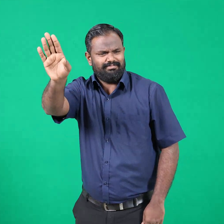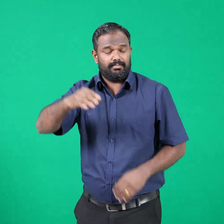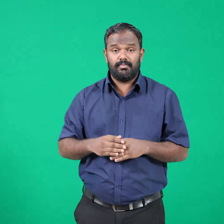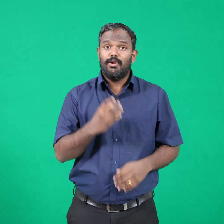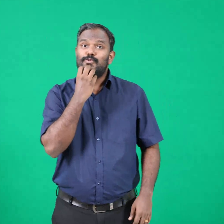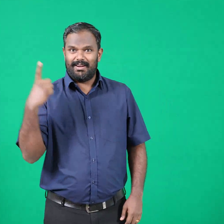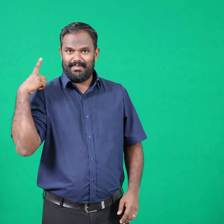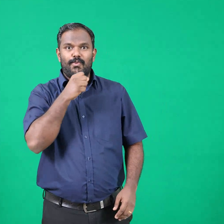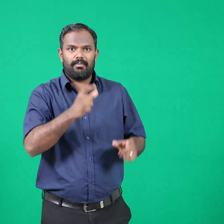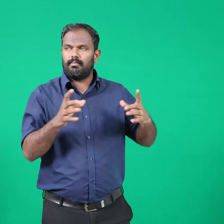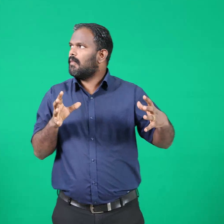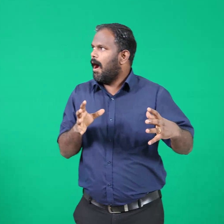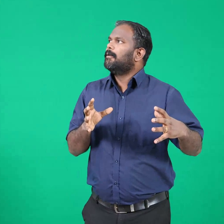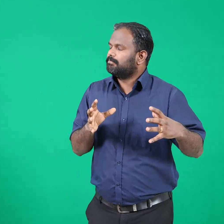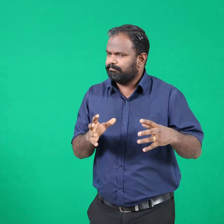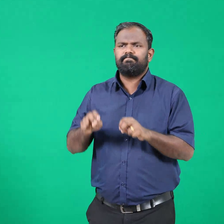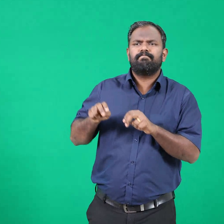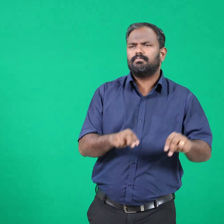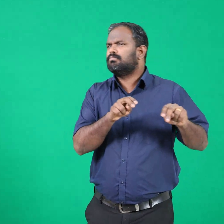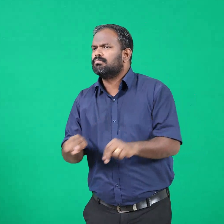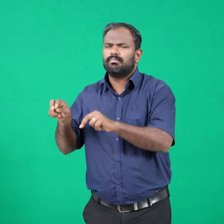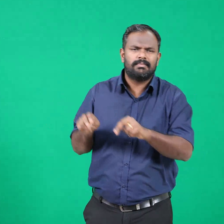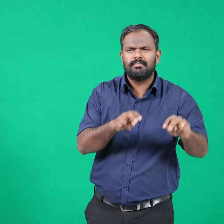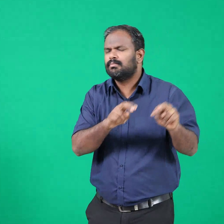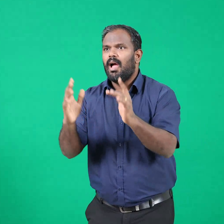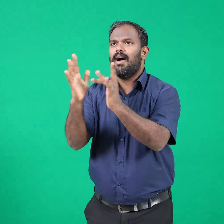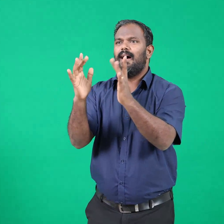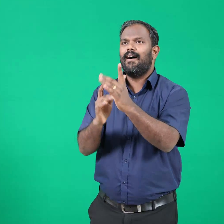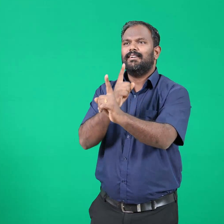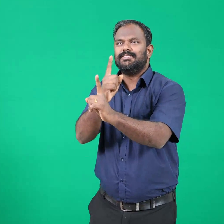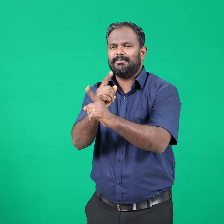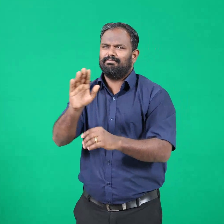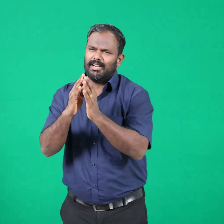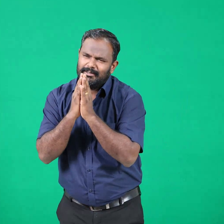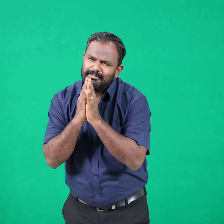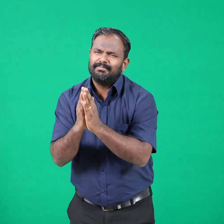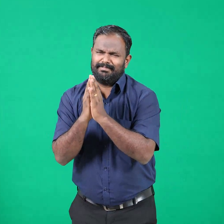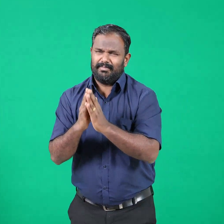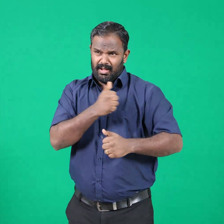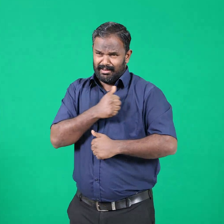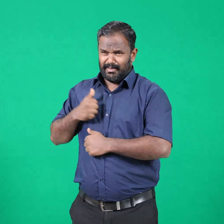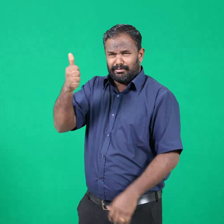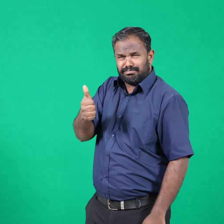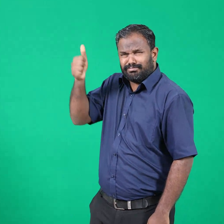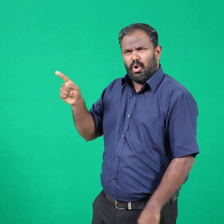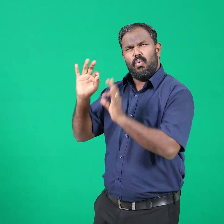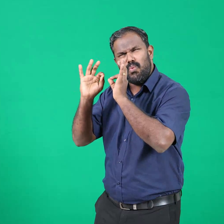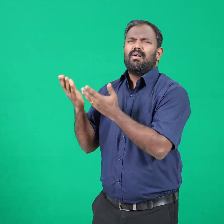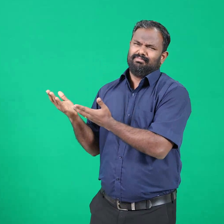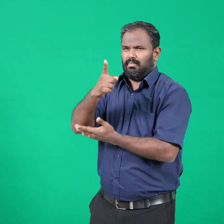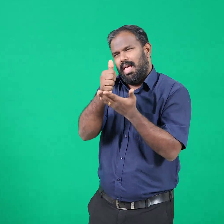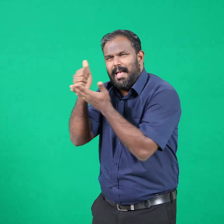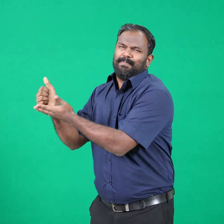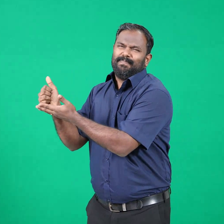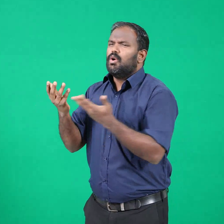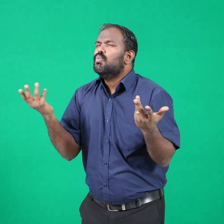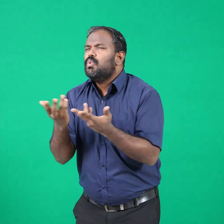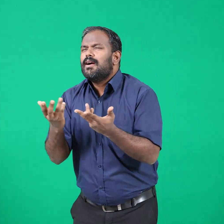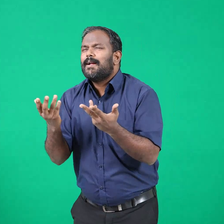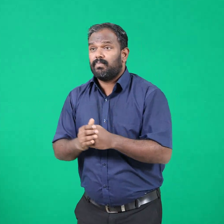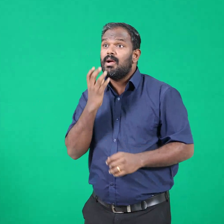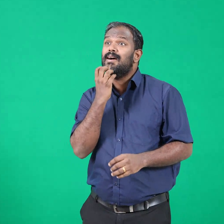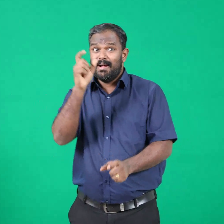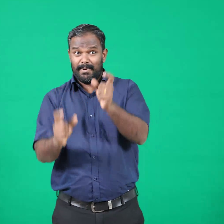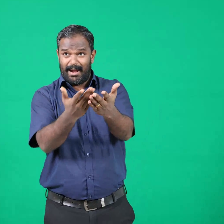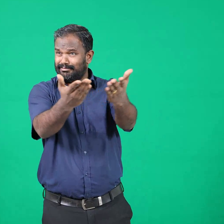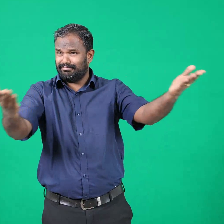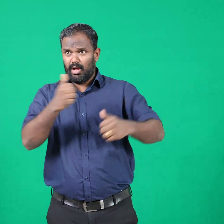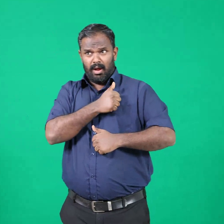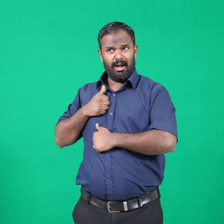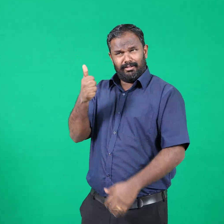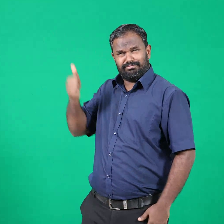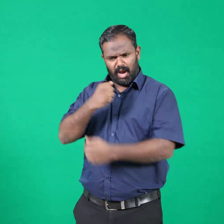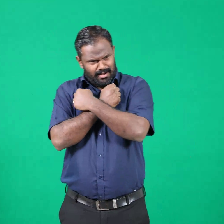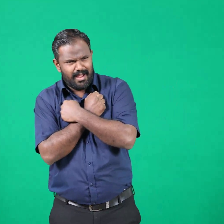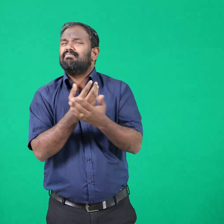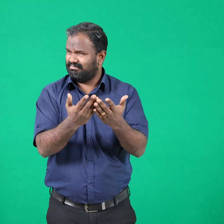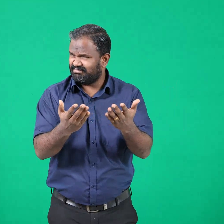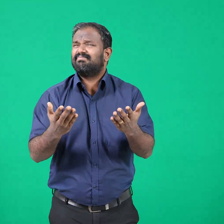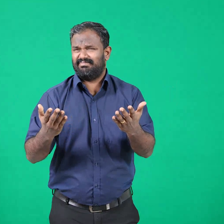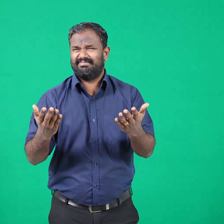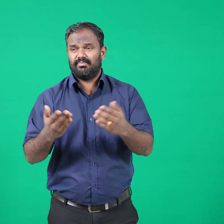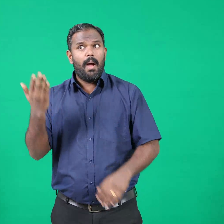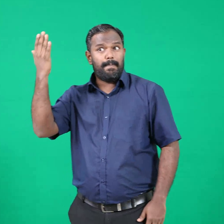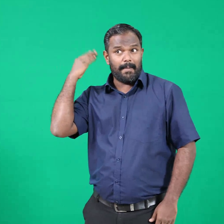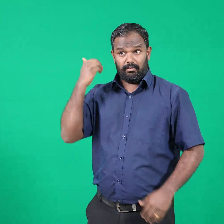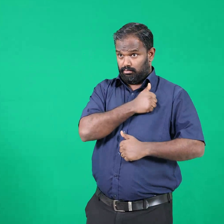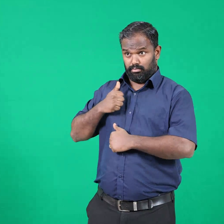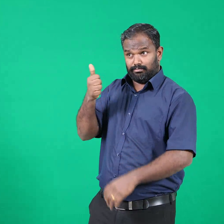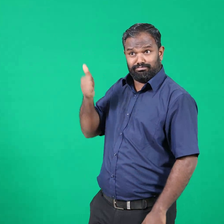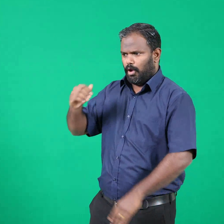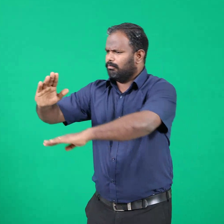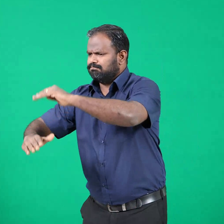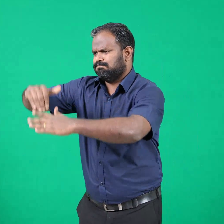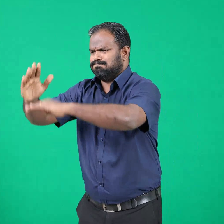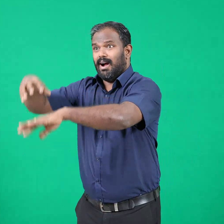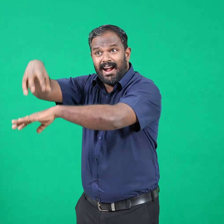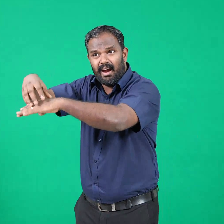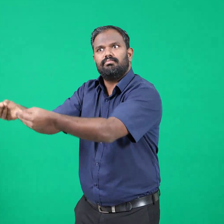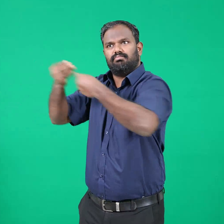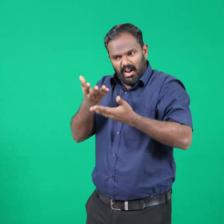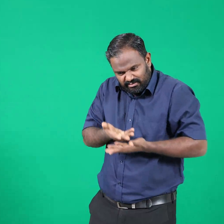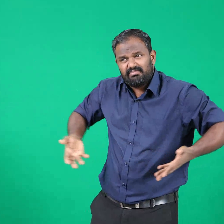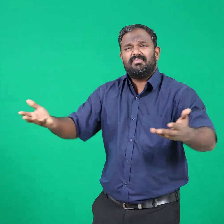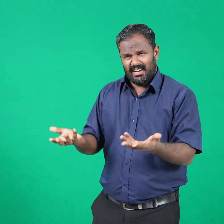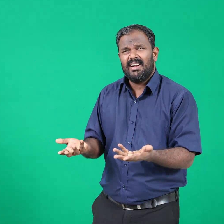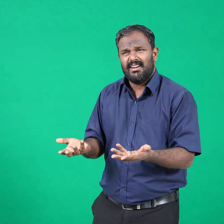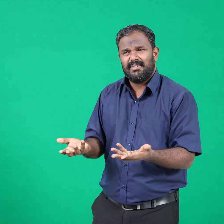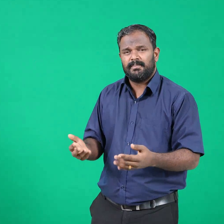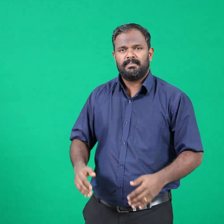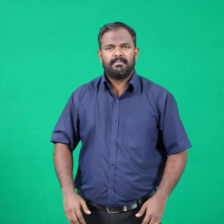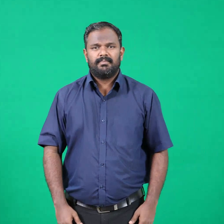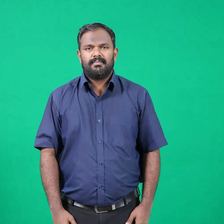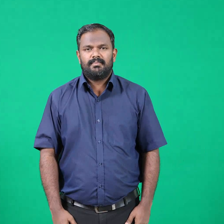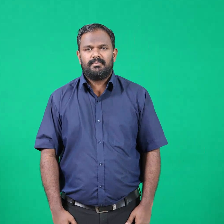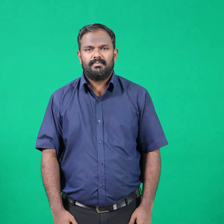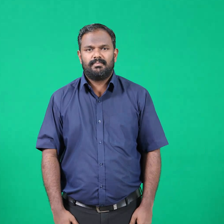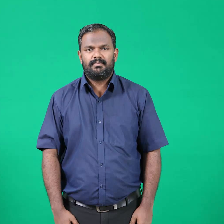They came to Jesus and pleaded with Him earnestly, "This man is worthy to have You grant this, for he loves our nation and has built our synagogue."